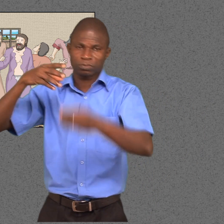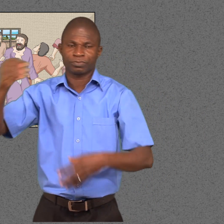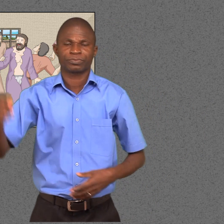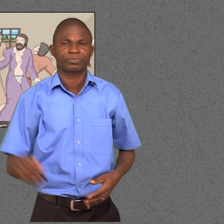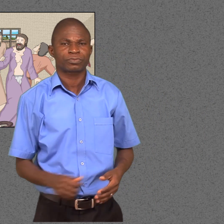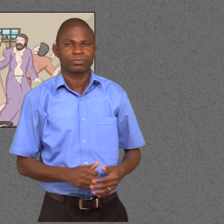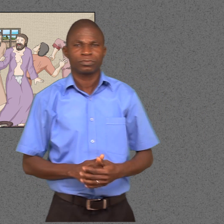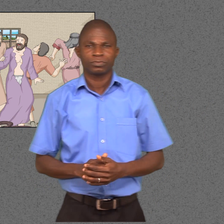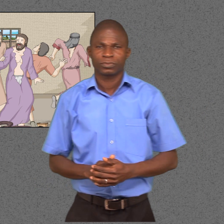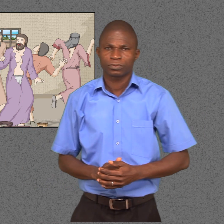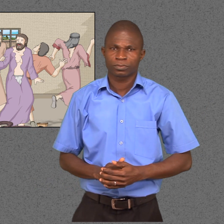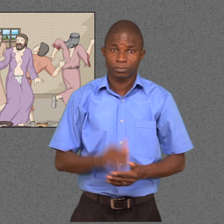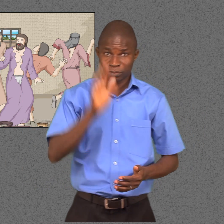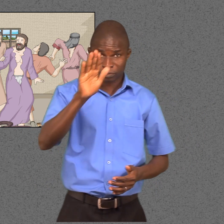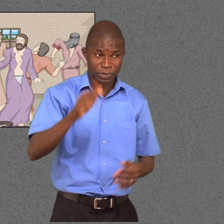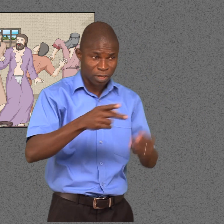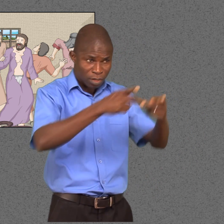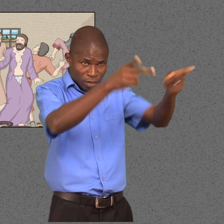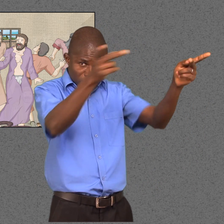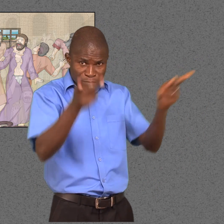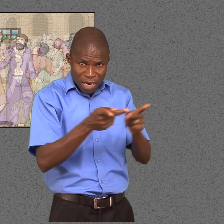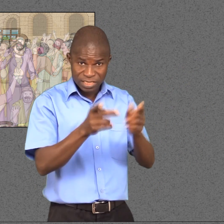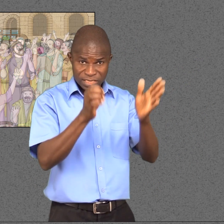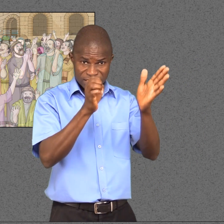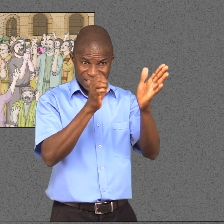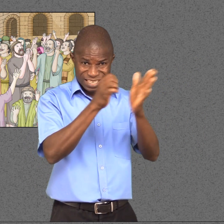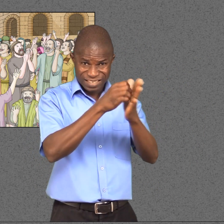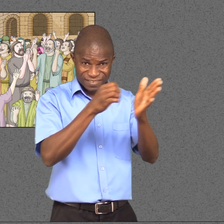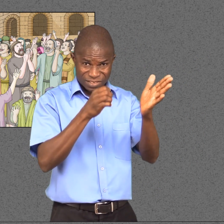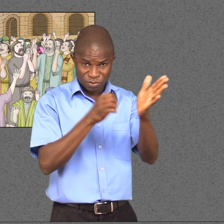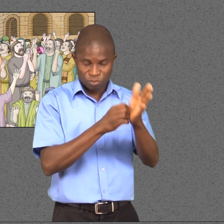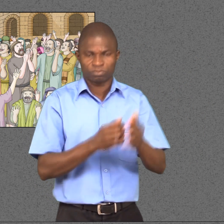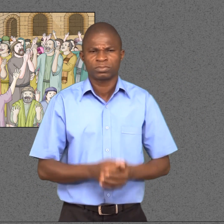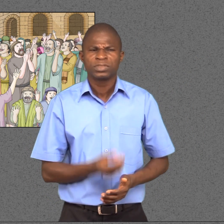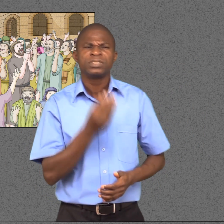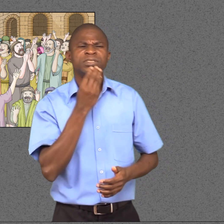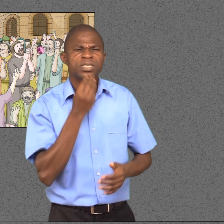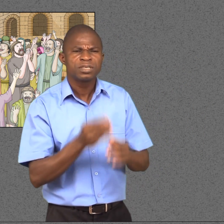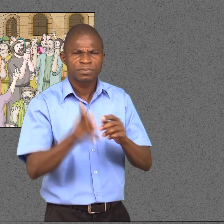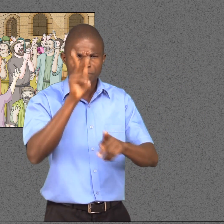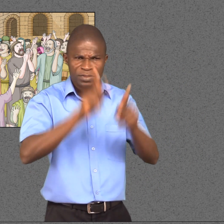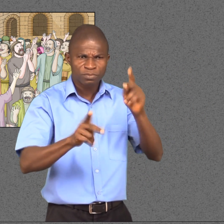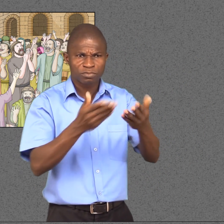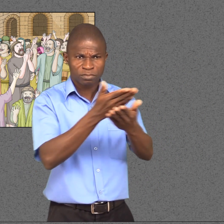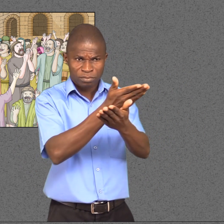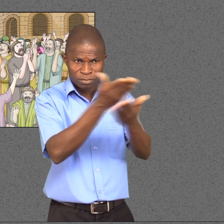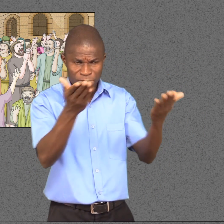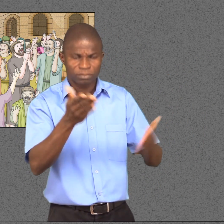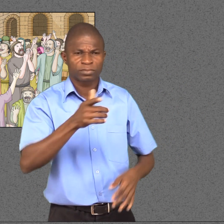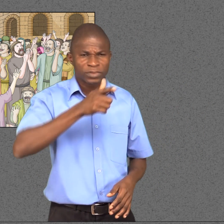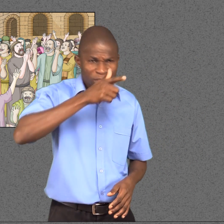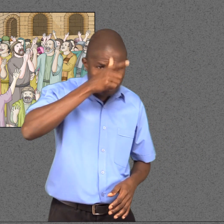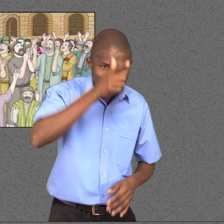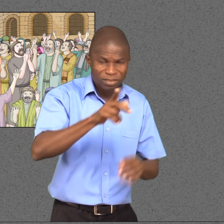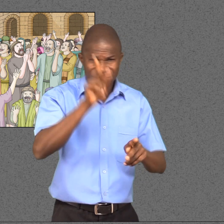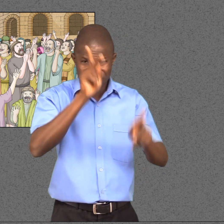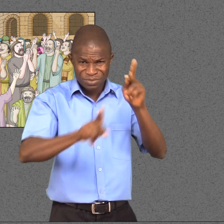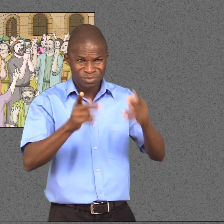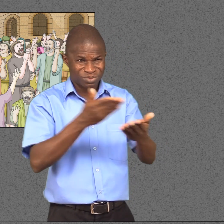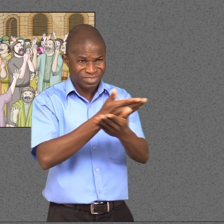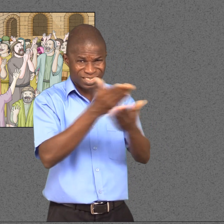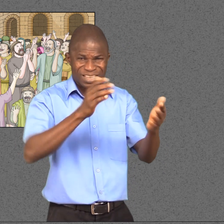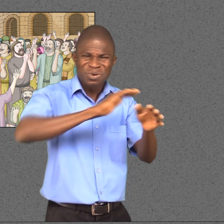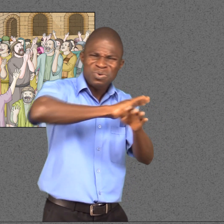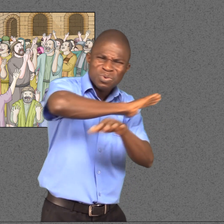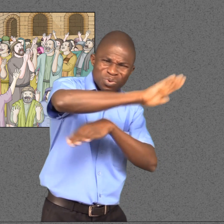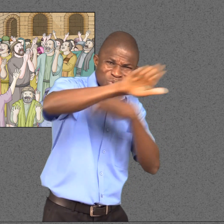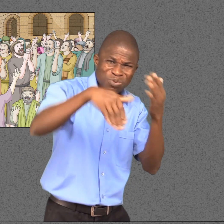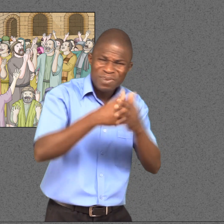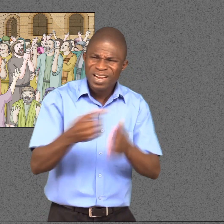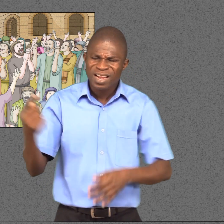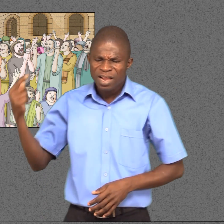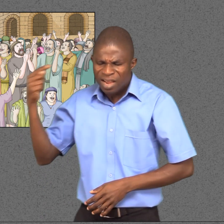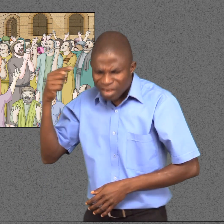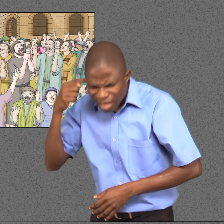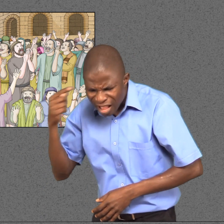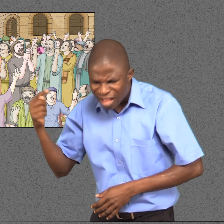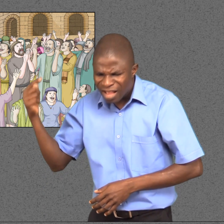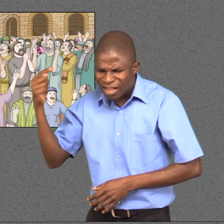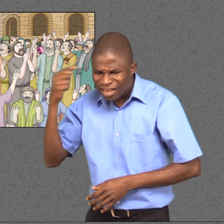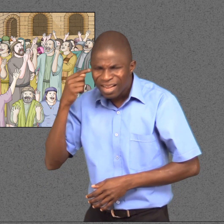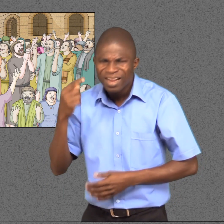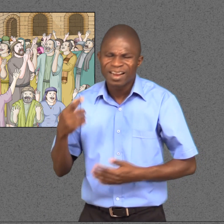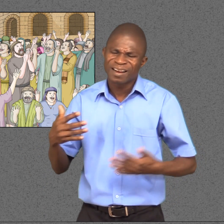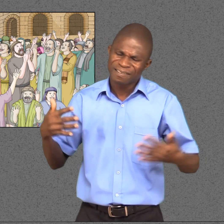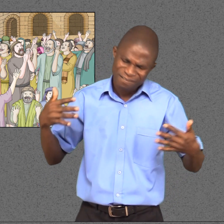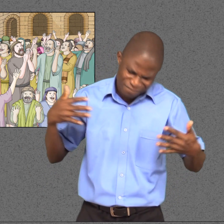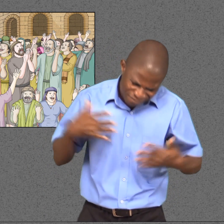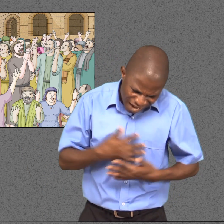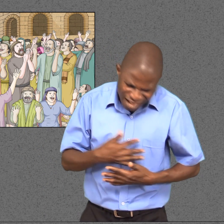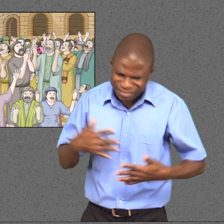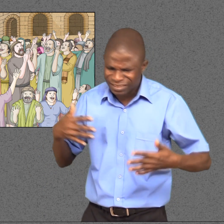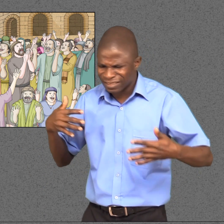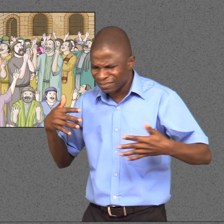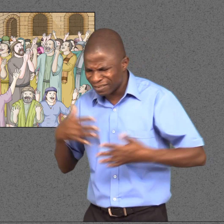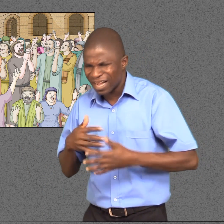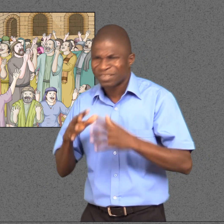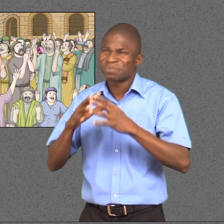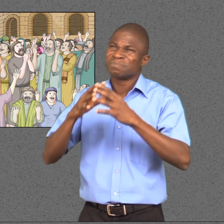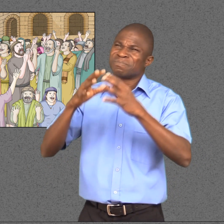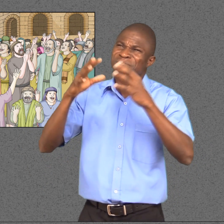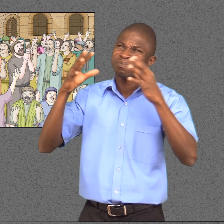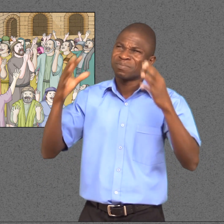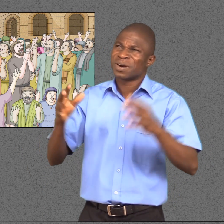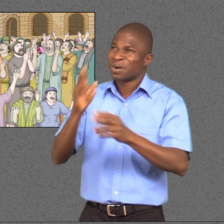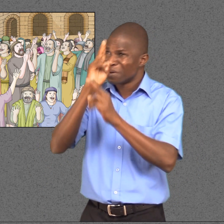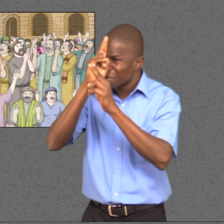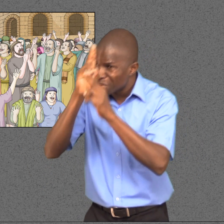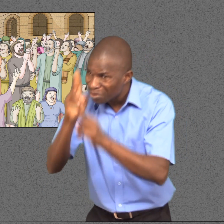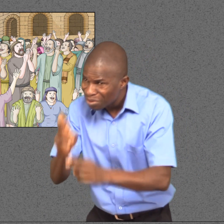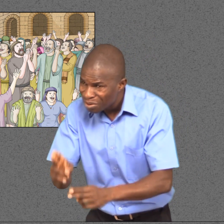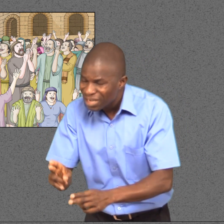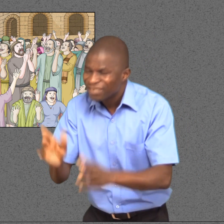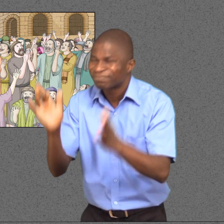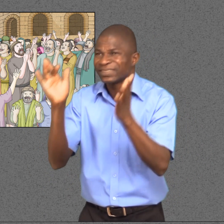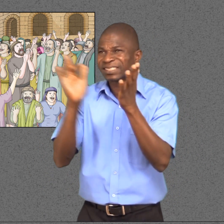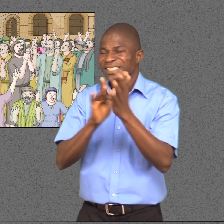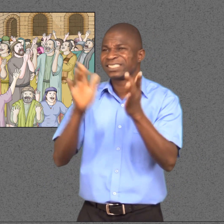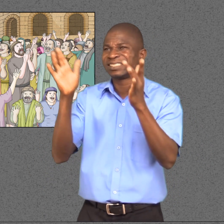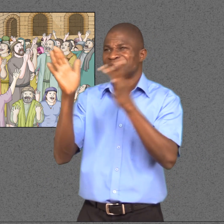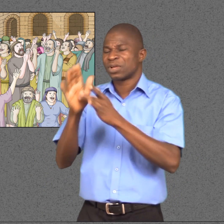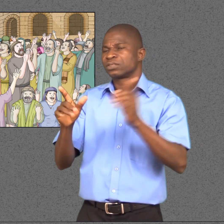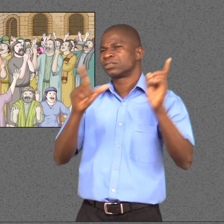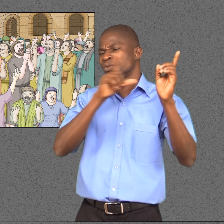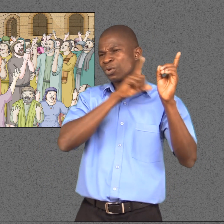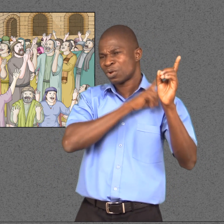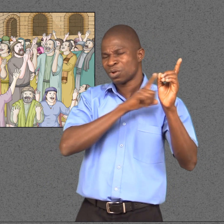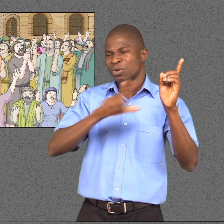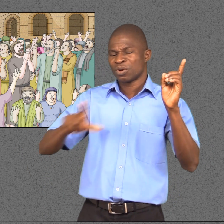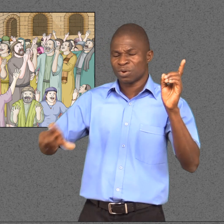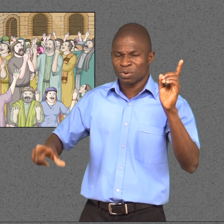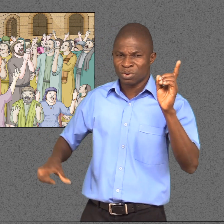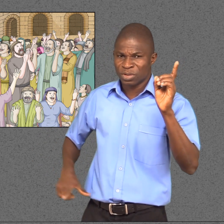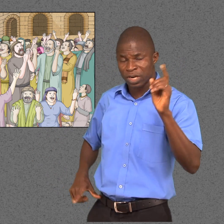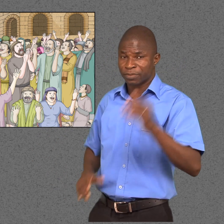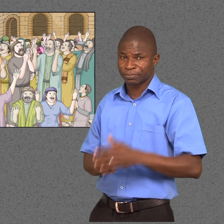This became known to all the Jews and Greeks living in Ephesus, and fear came over all of them.